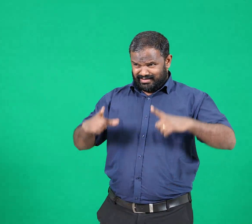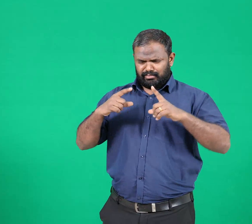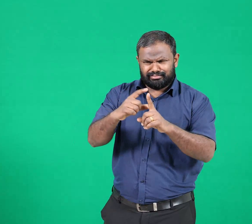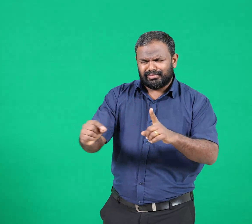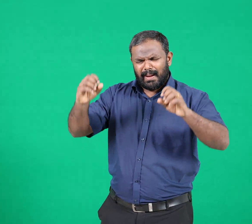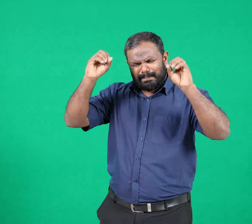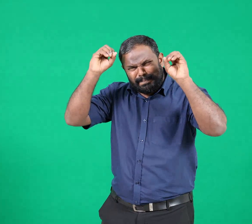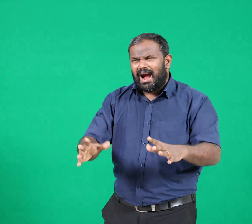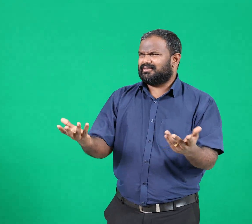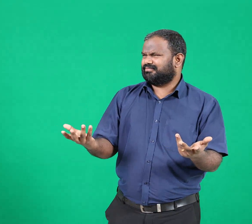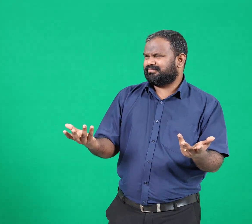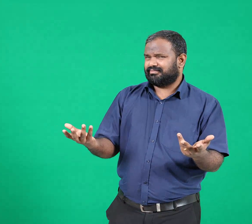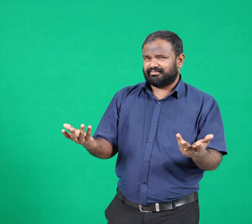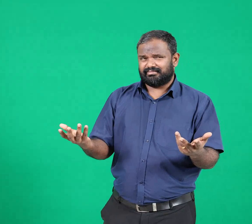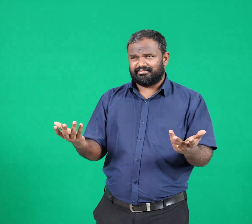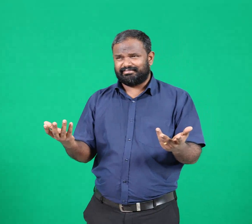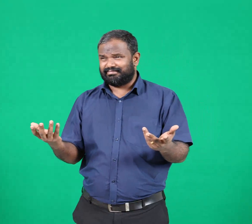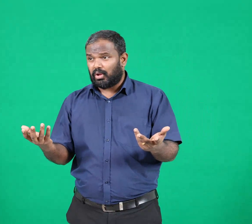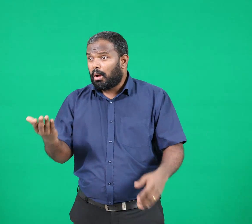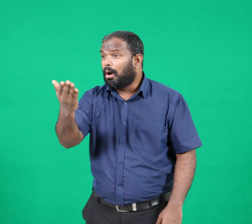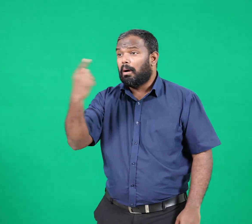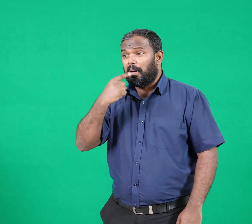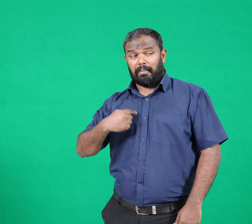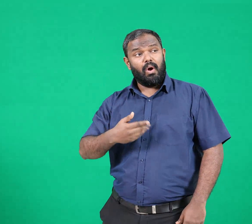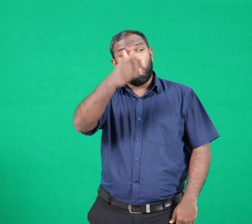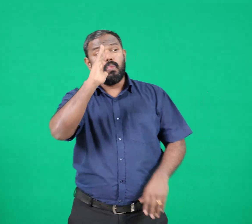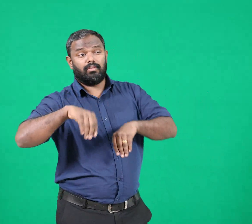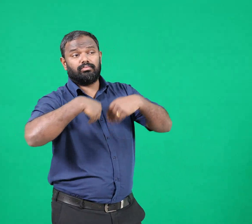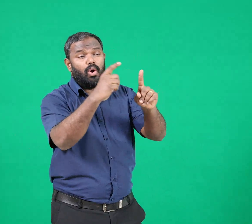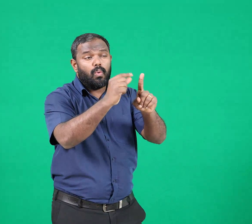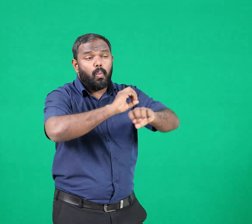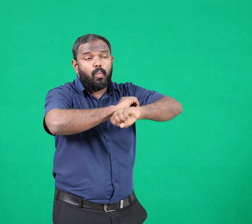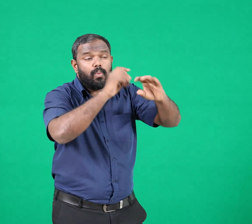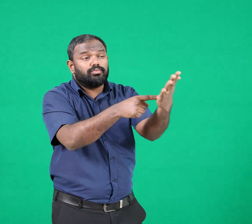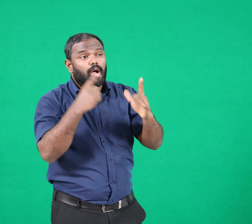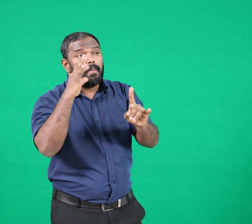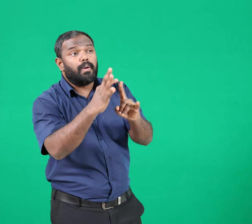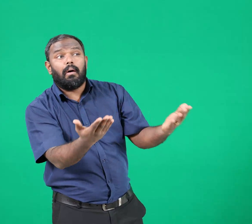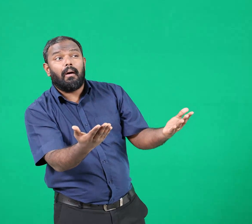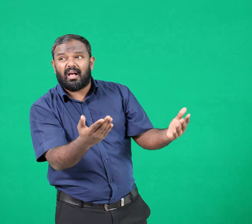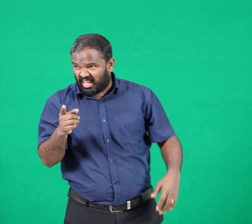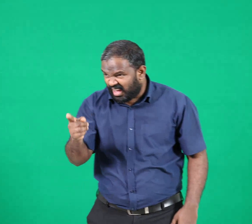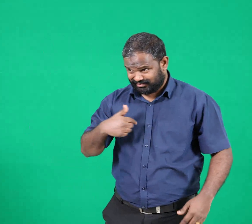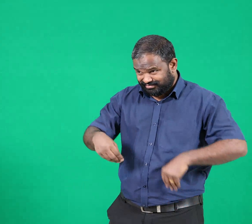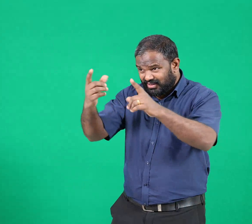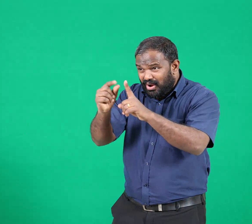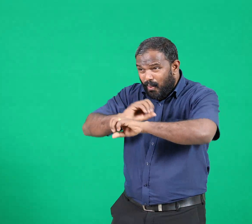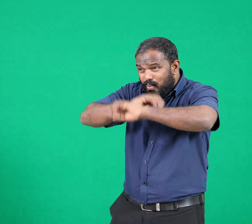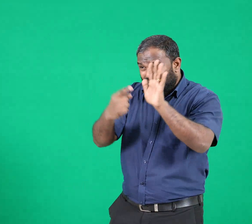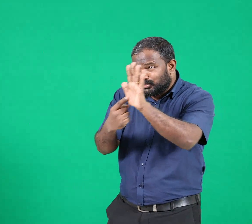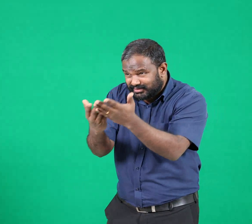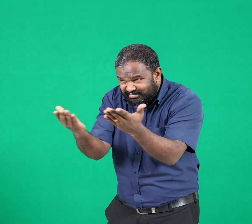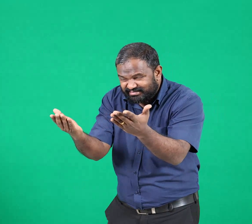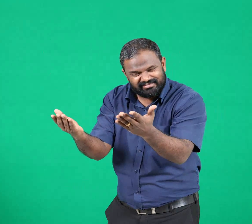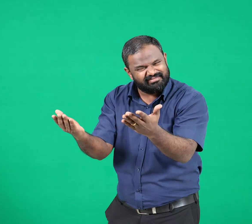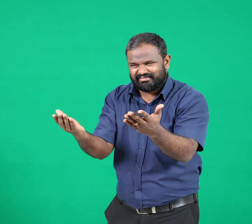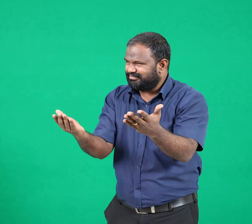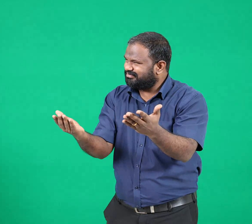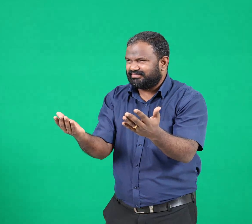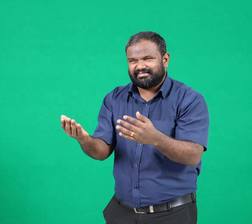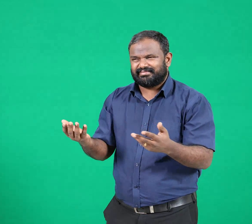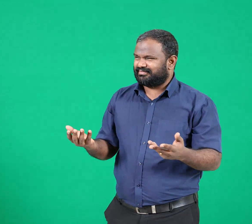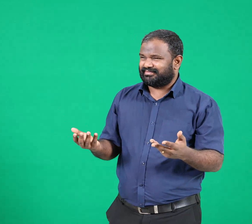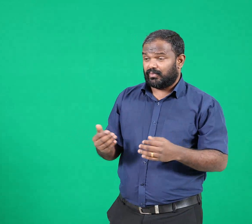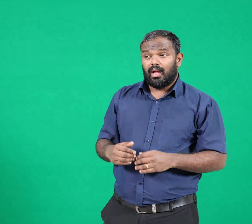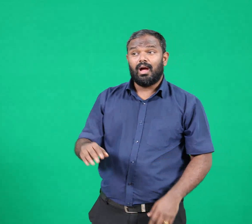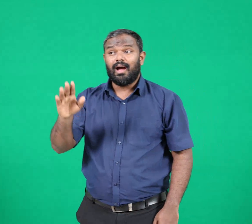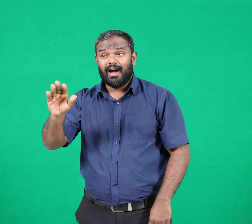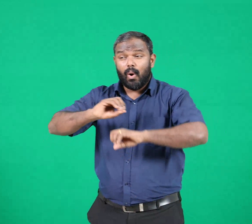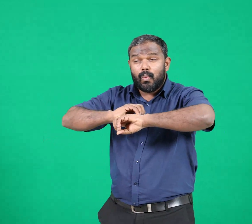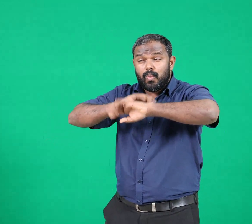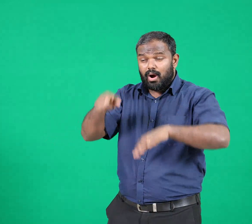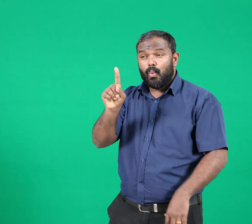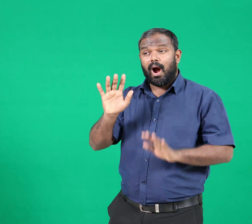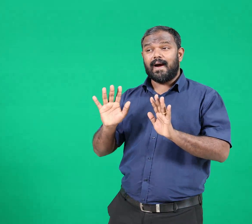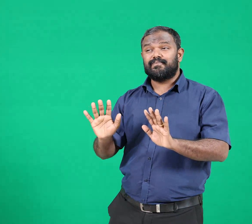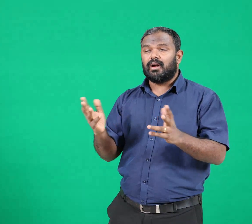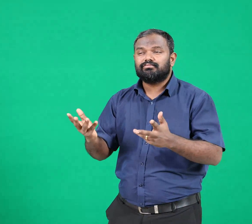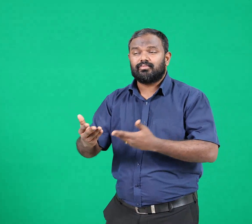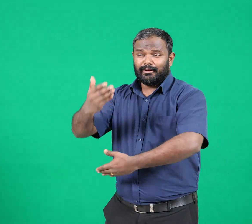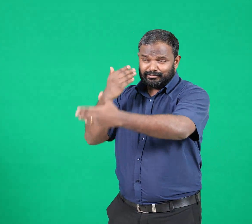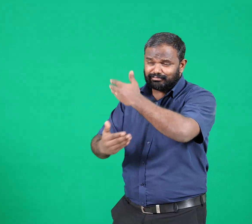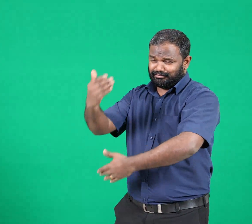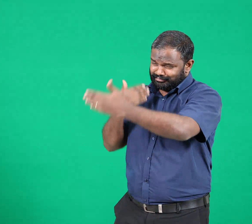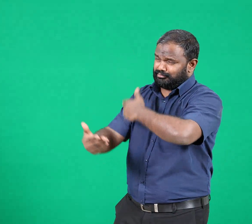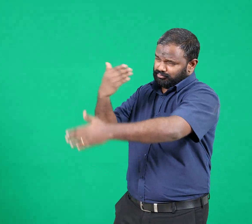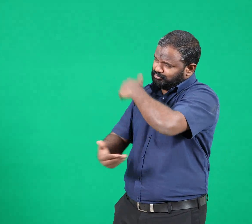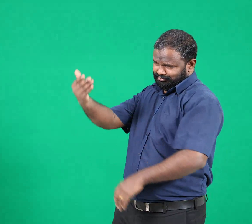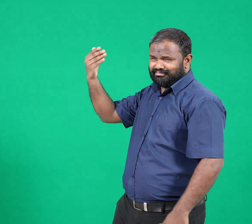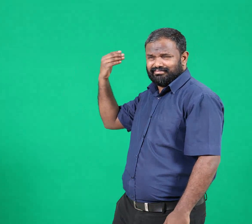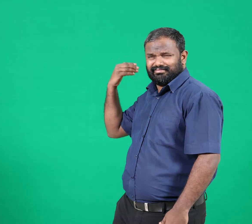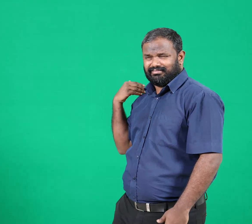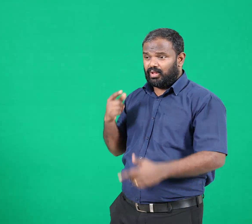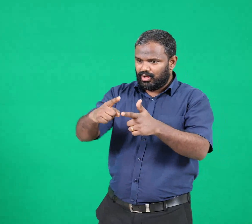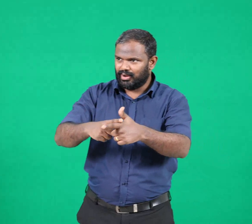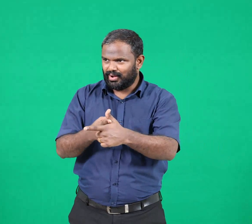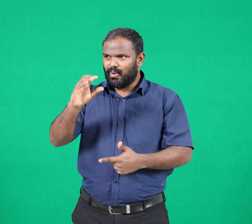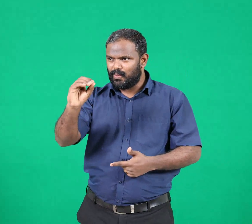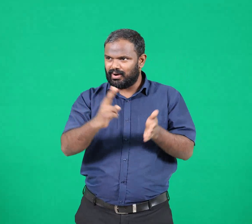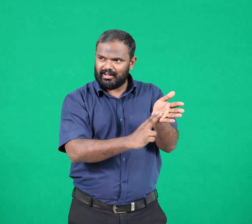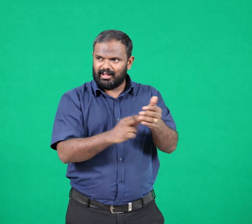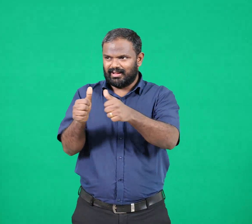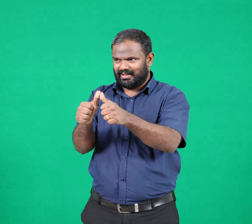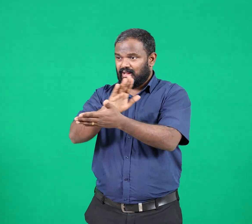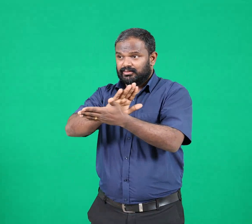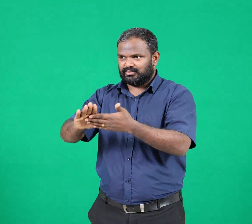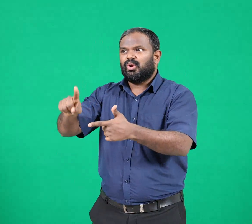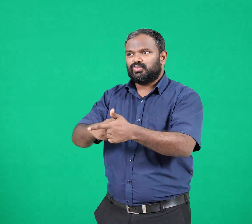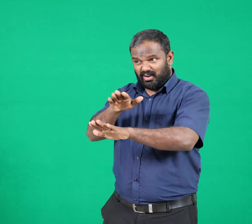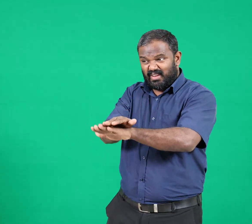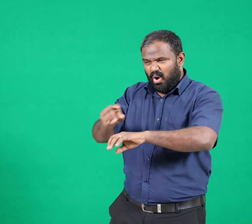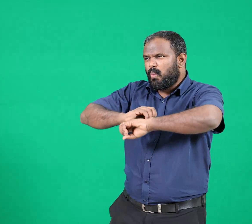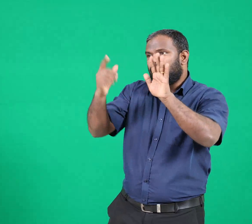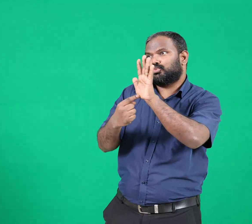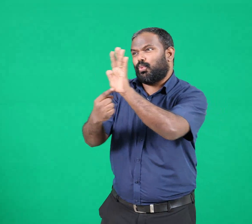It demands a sign, but none will be given it except the sign of Jonah.